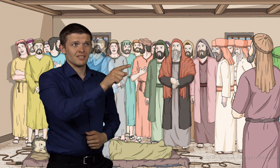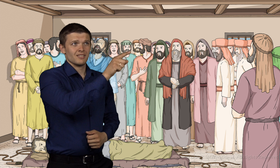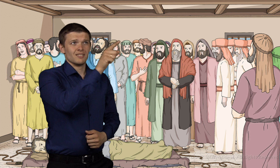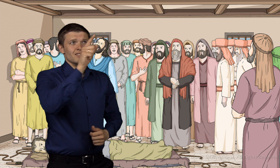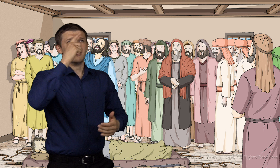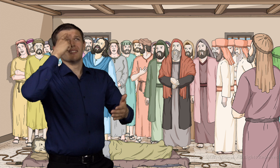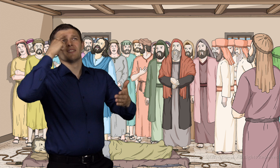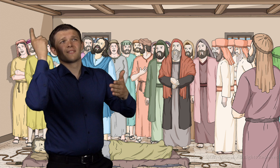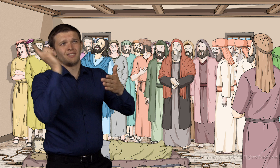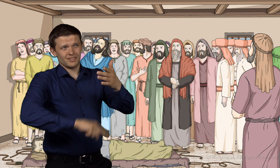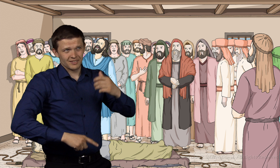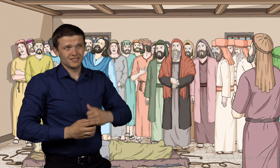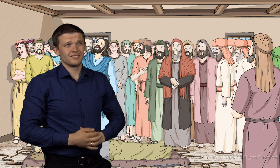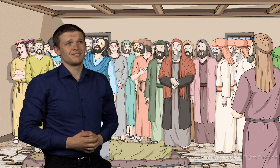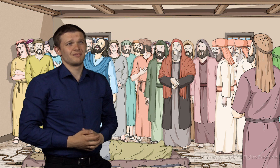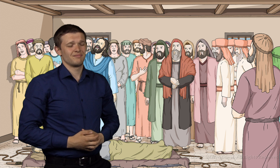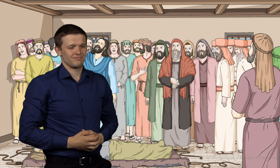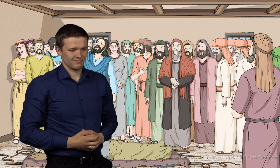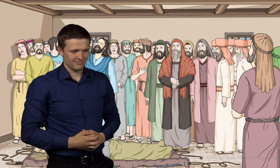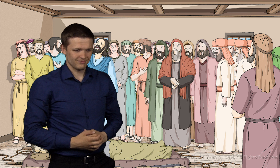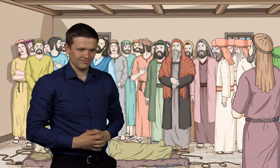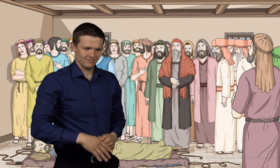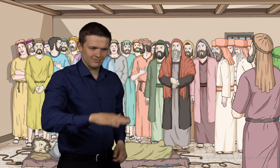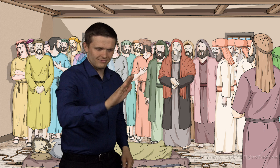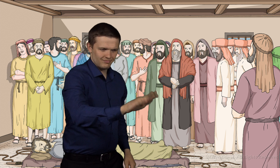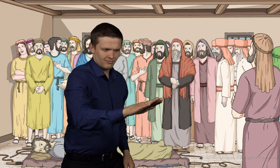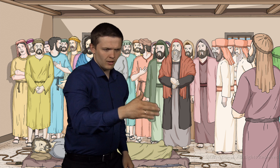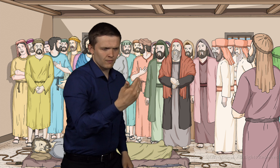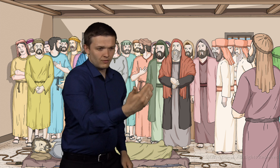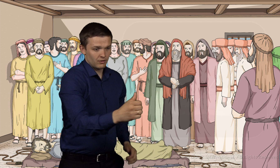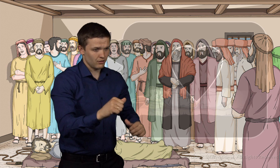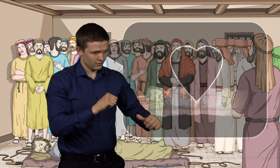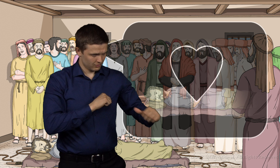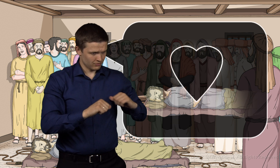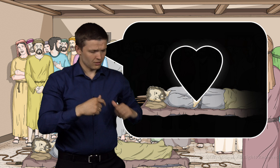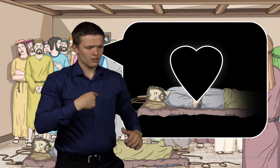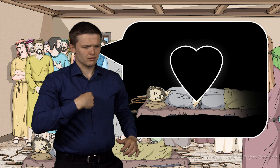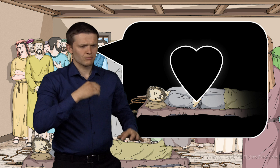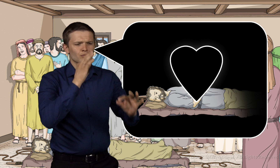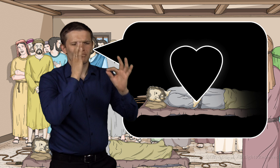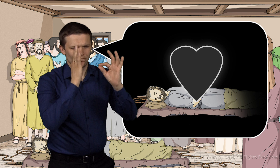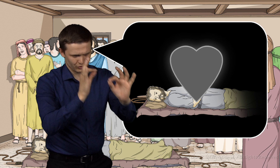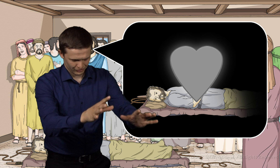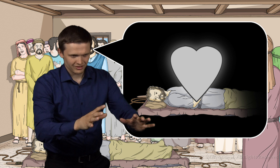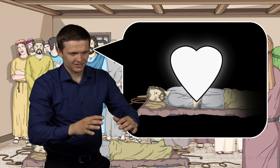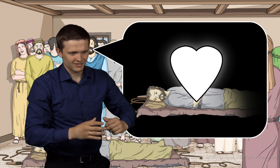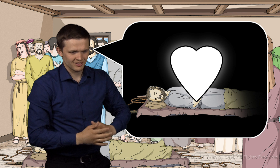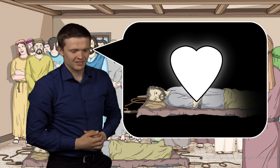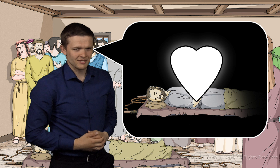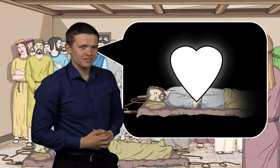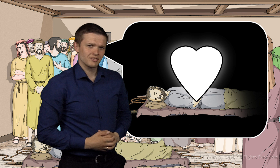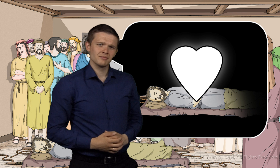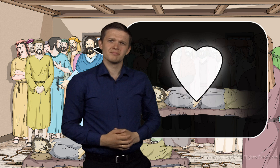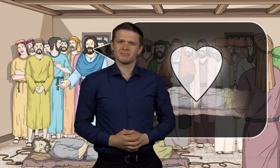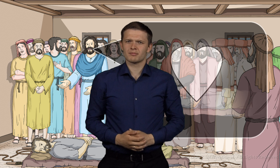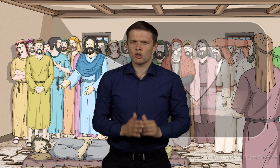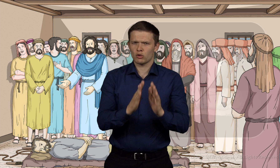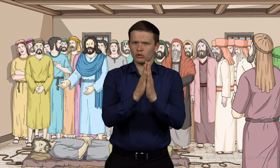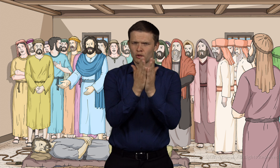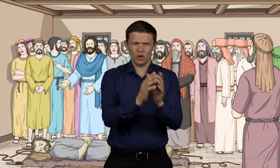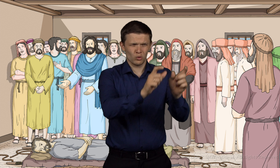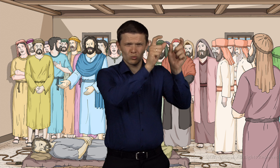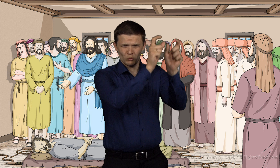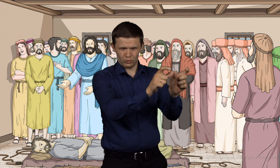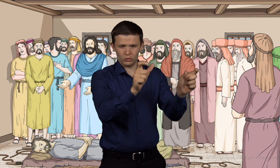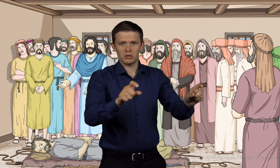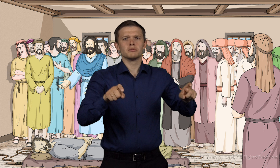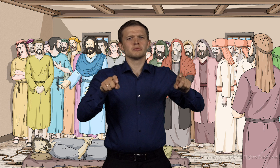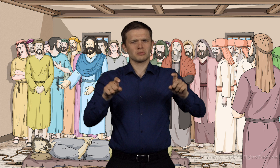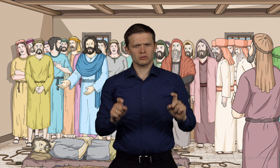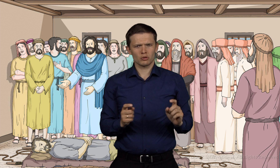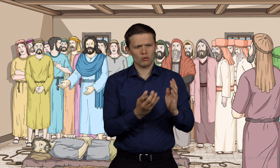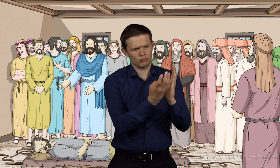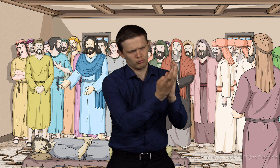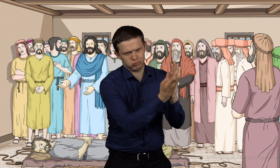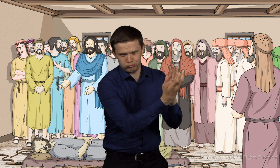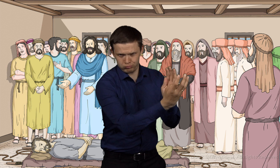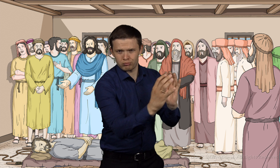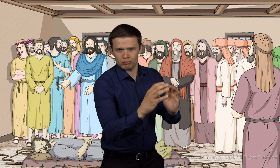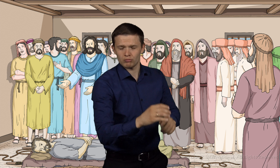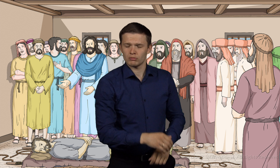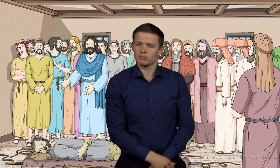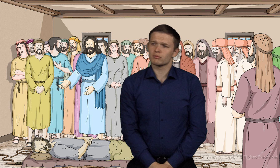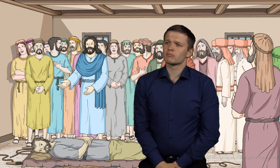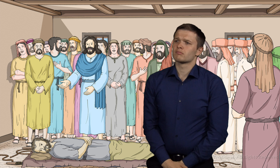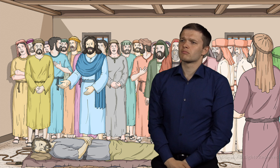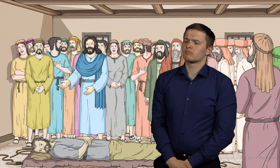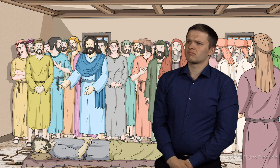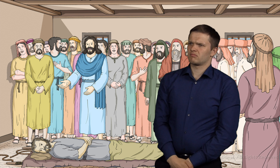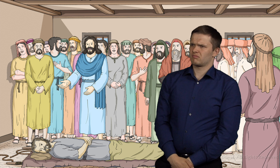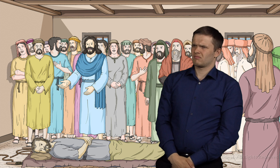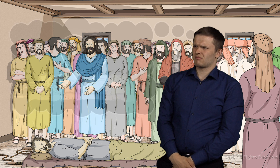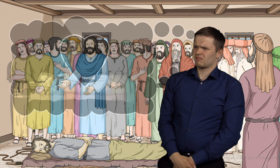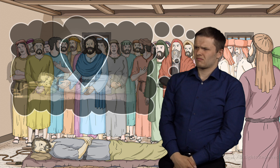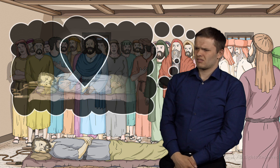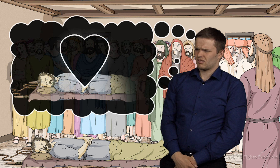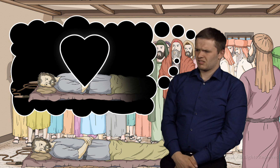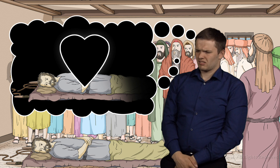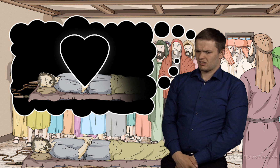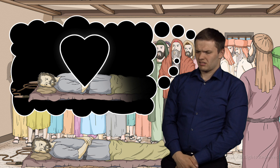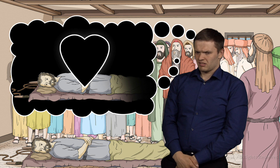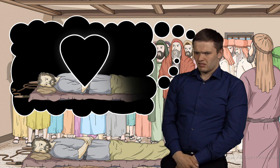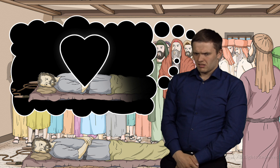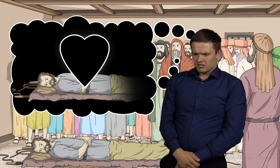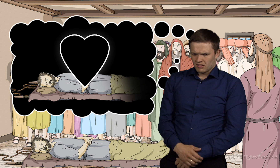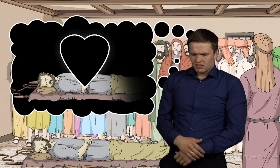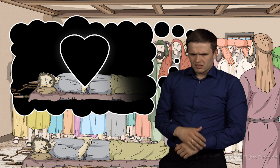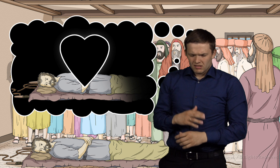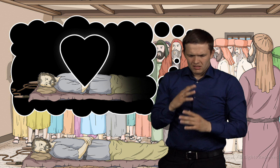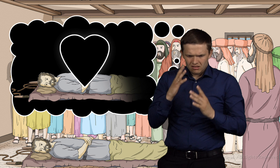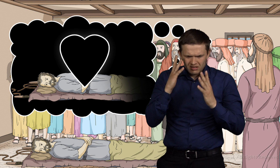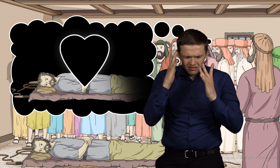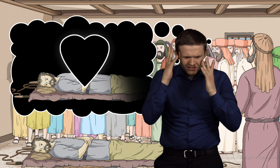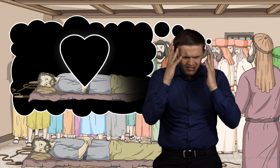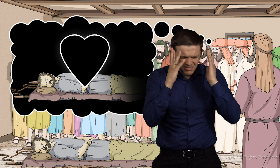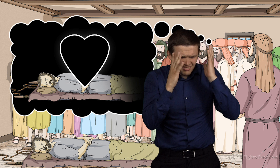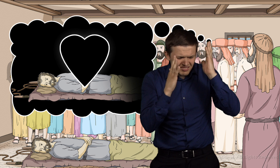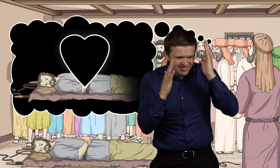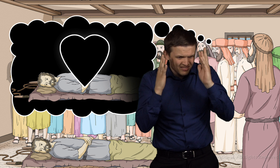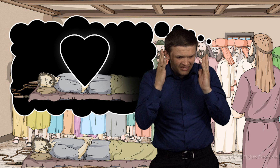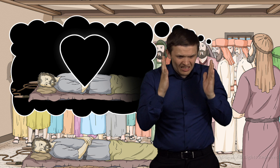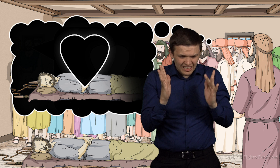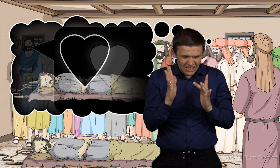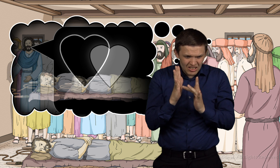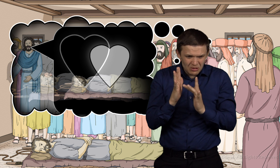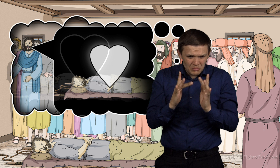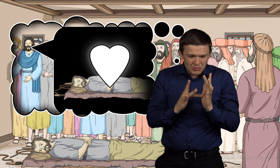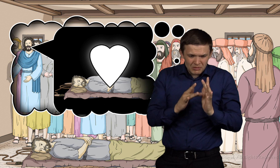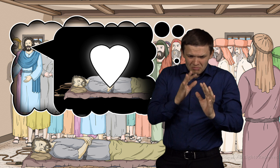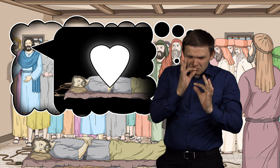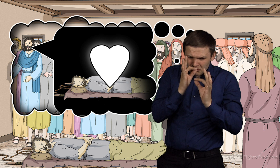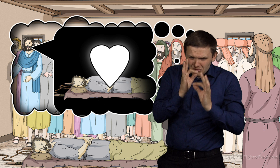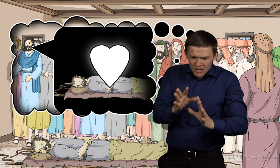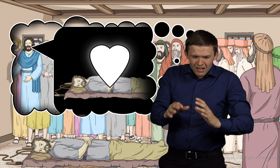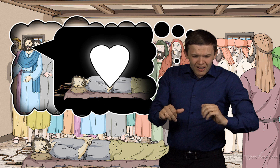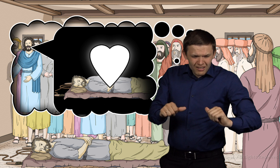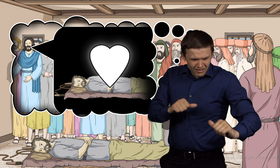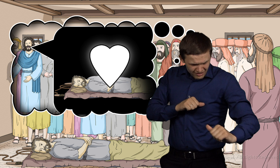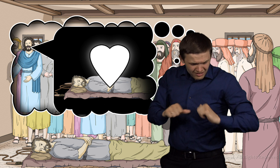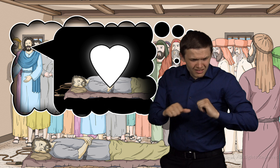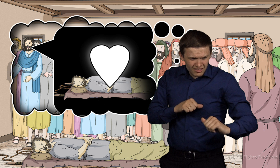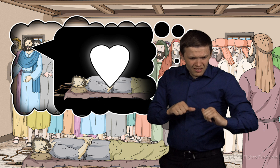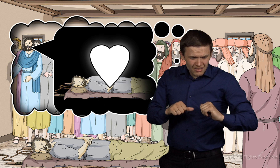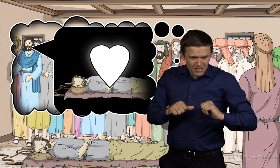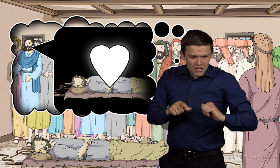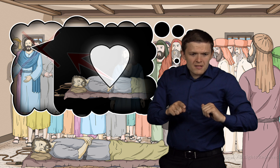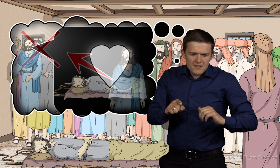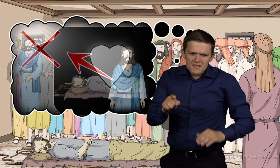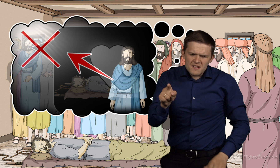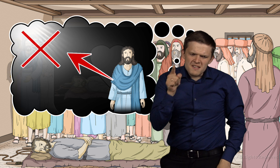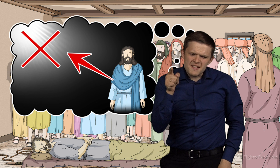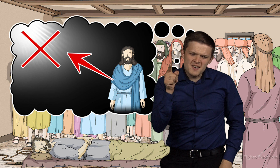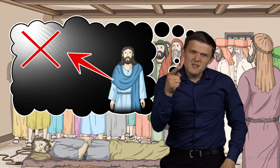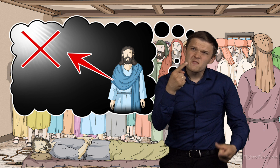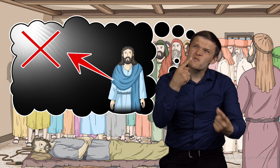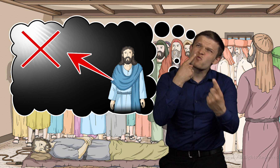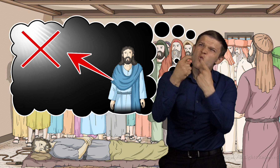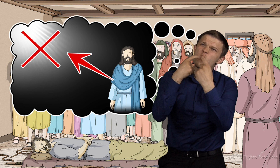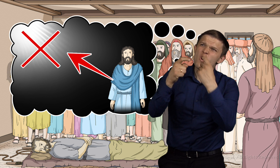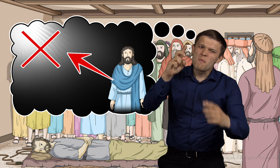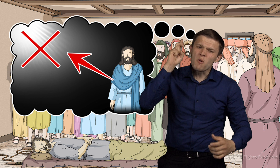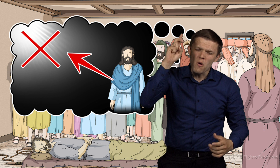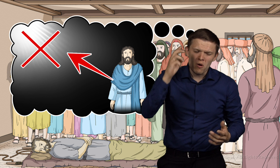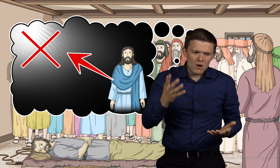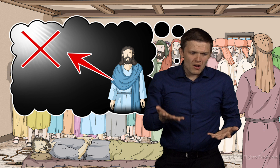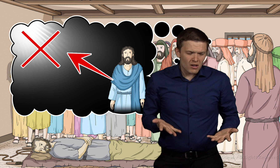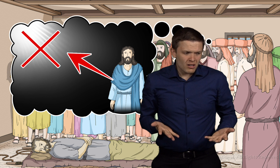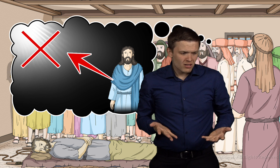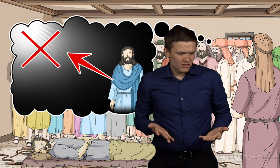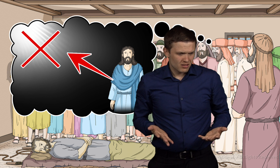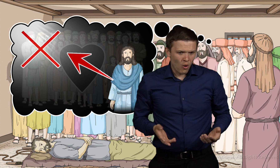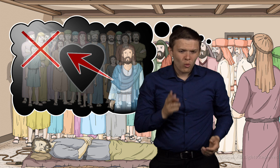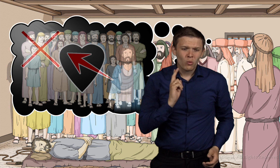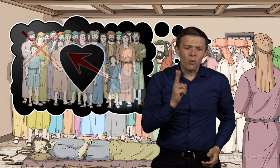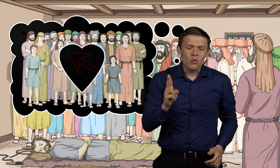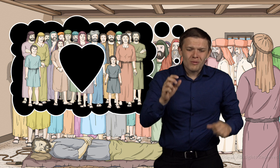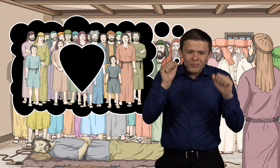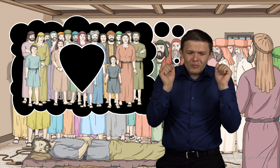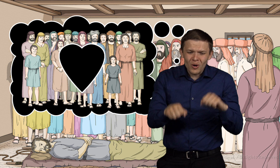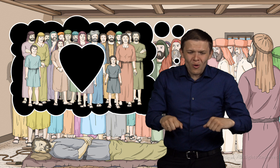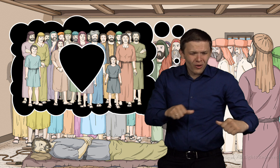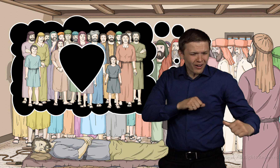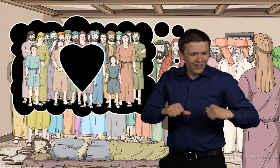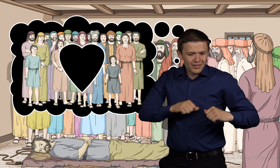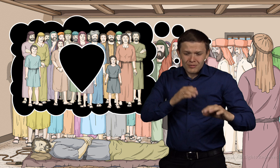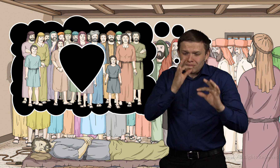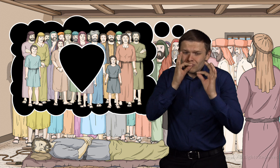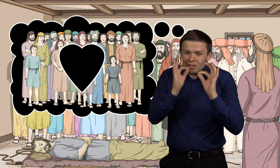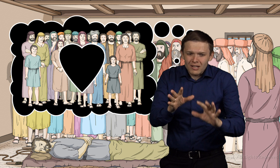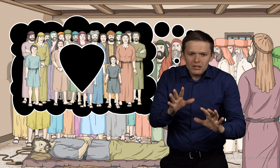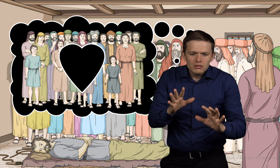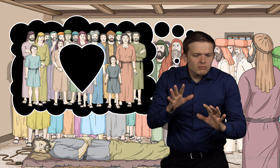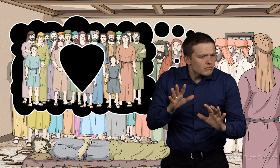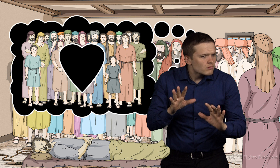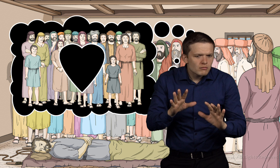When Jesus saw their faith, He said to the paralytic, “Son, your sins are forgiven.” But some of the scribes were sitting there and thinking in their hearts, “Why does this man speak like this? He is blaspheming!